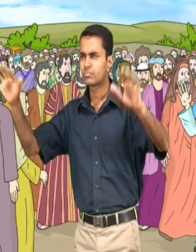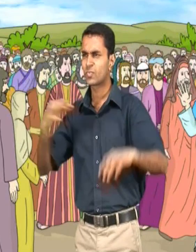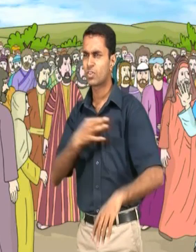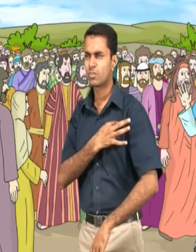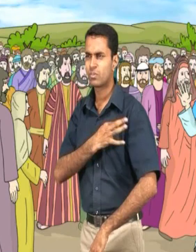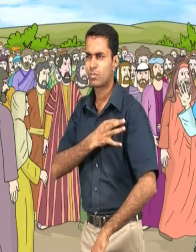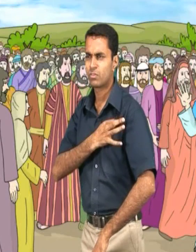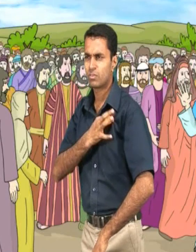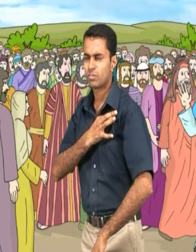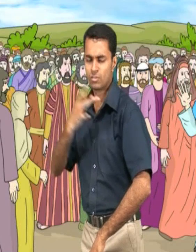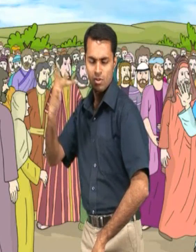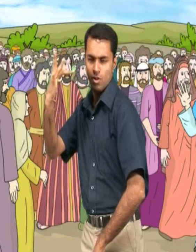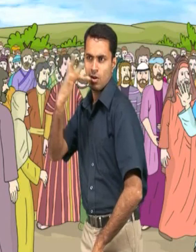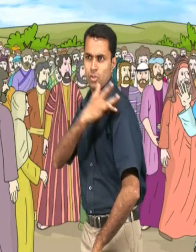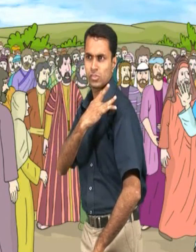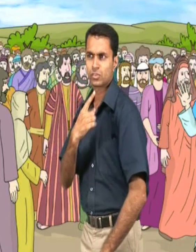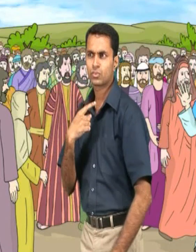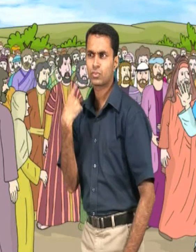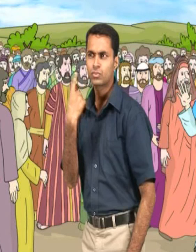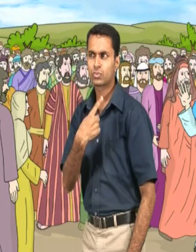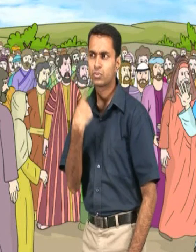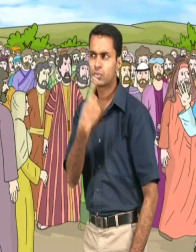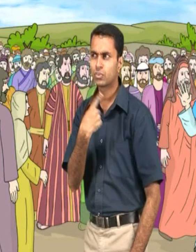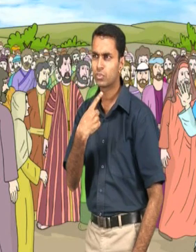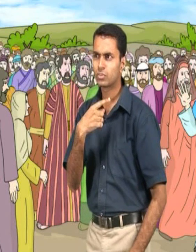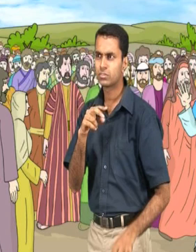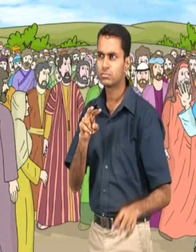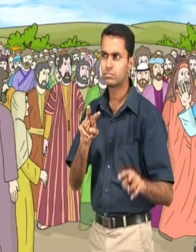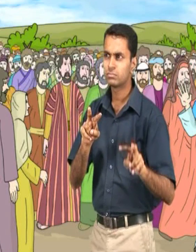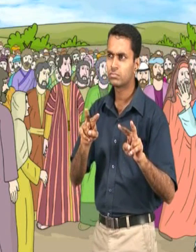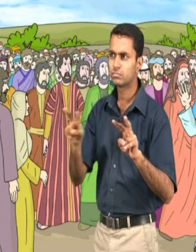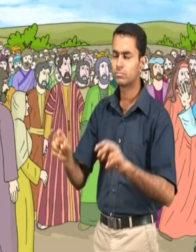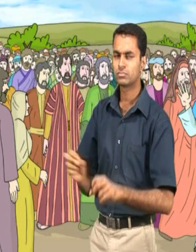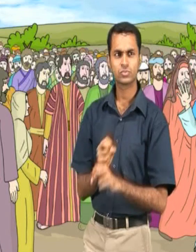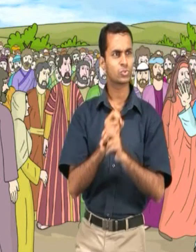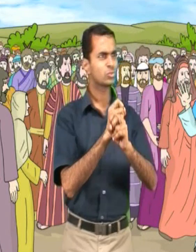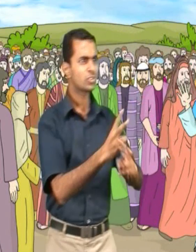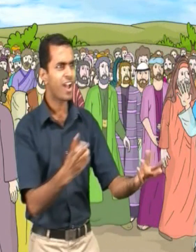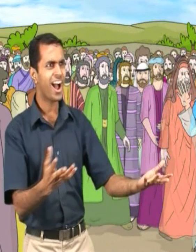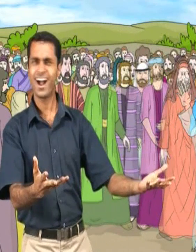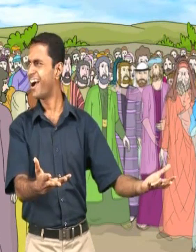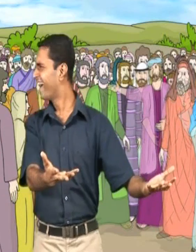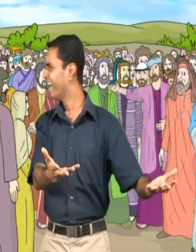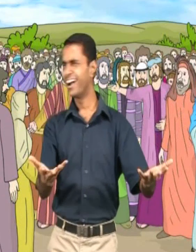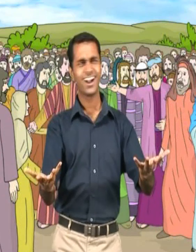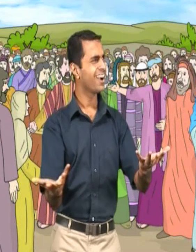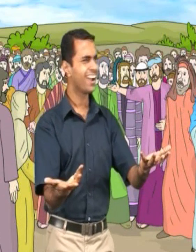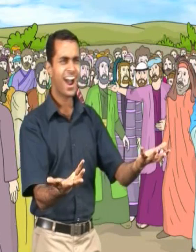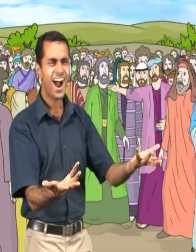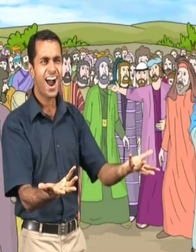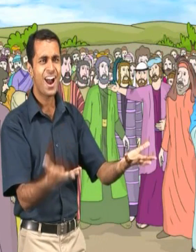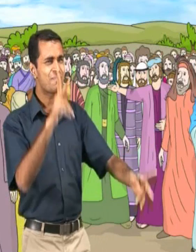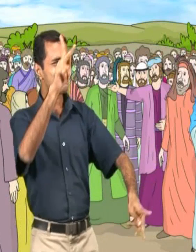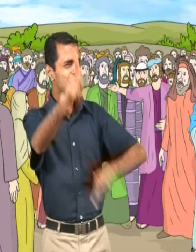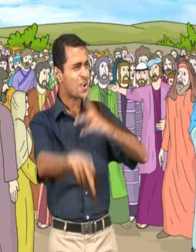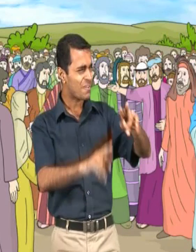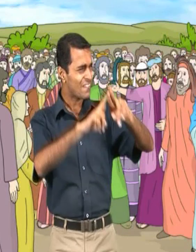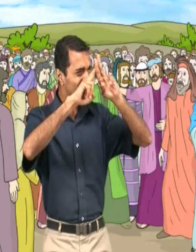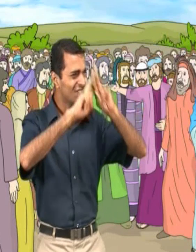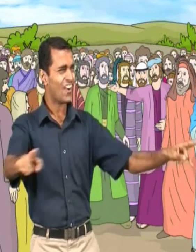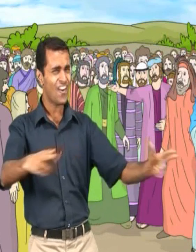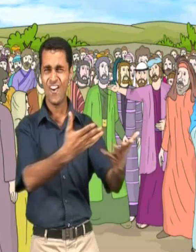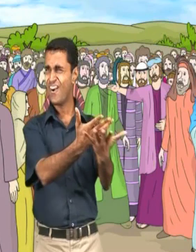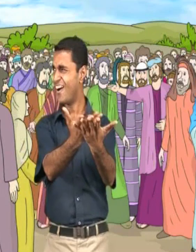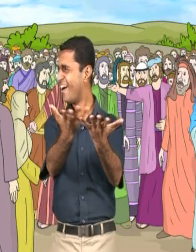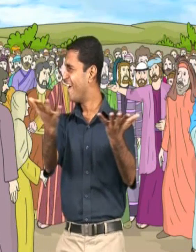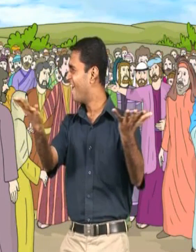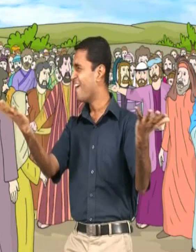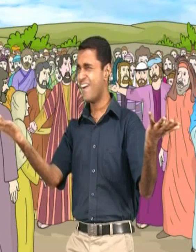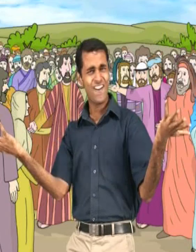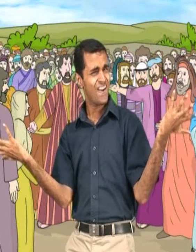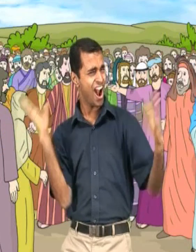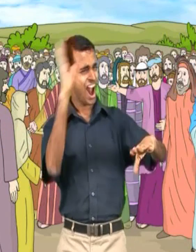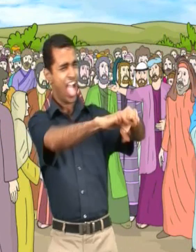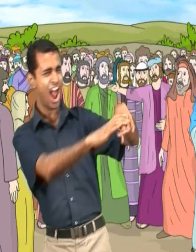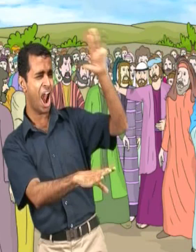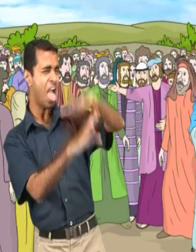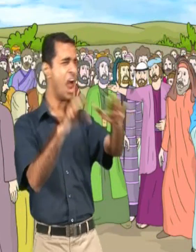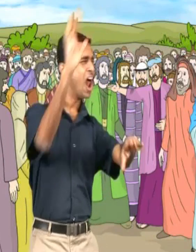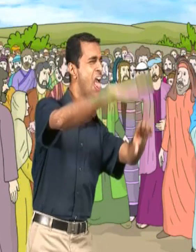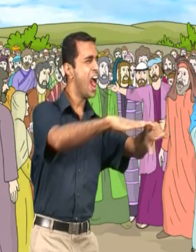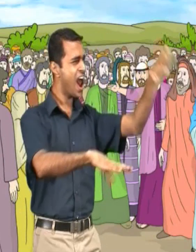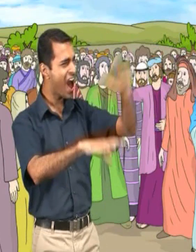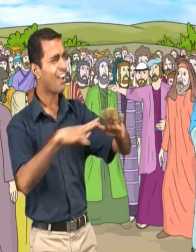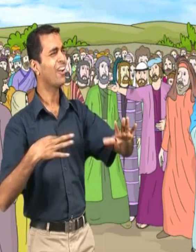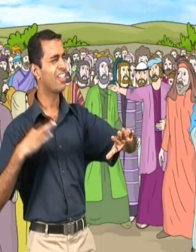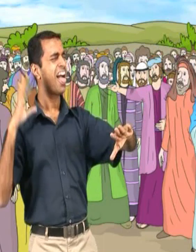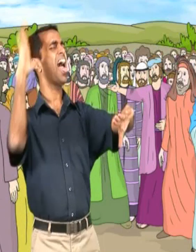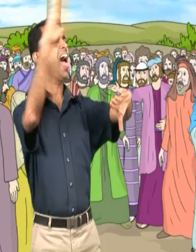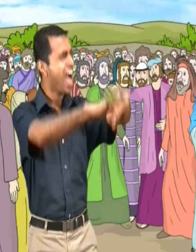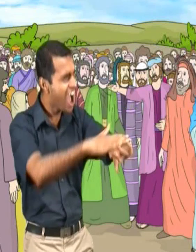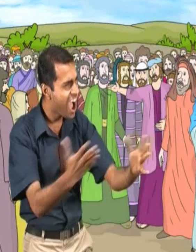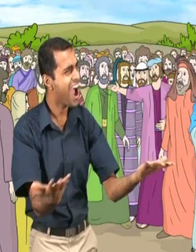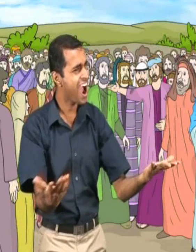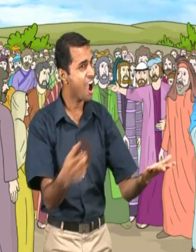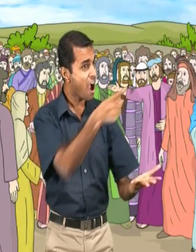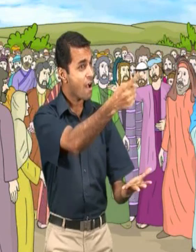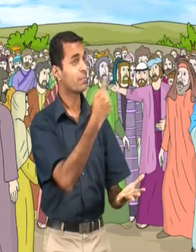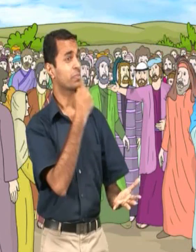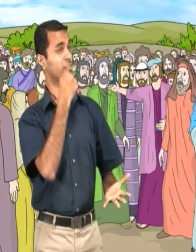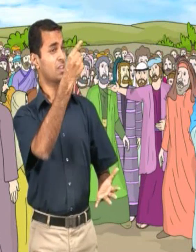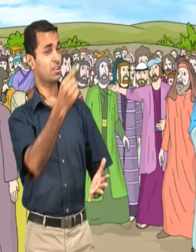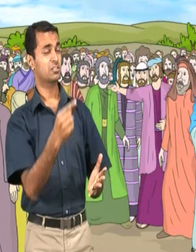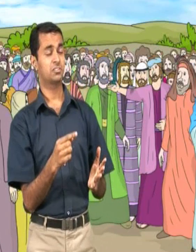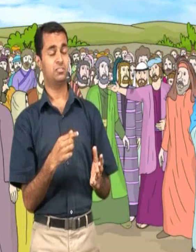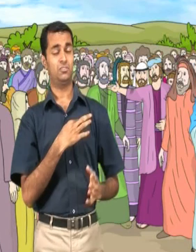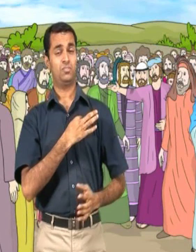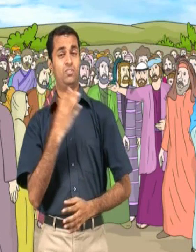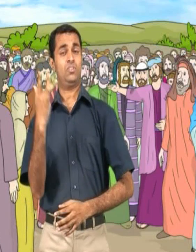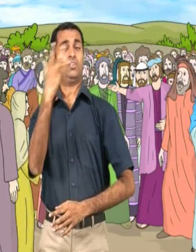Turning to the crowd, He asked, “Who touched My garments?”